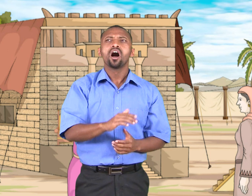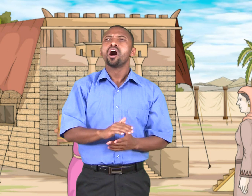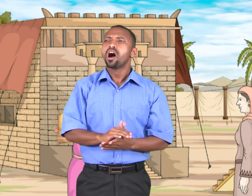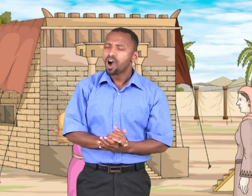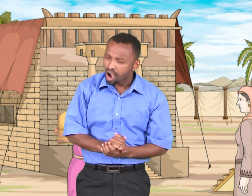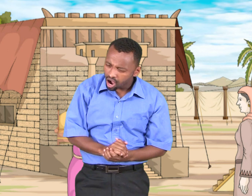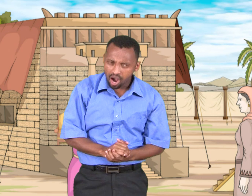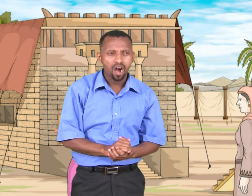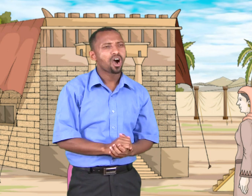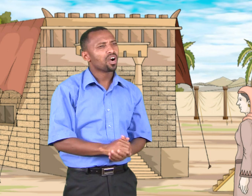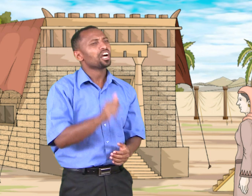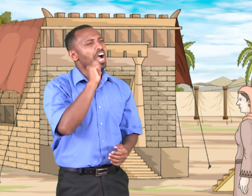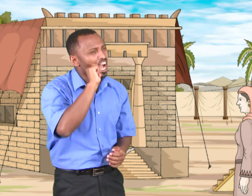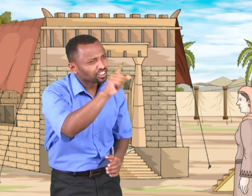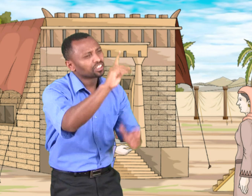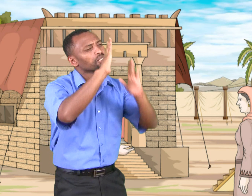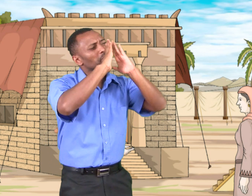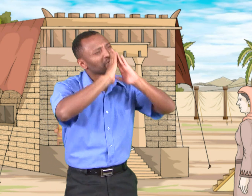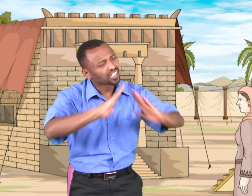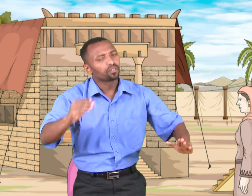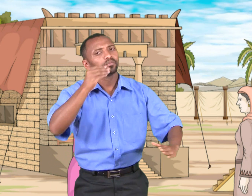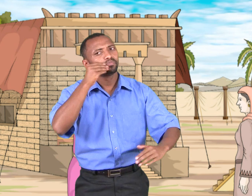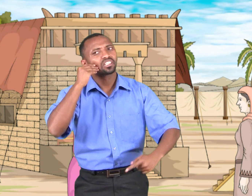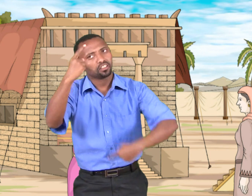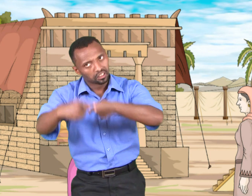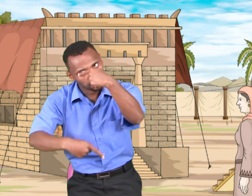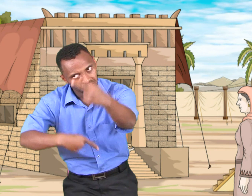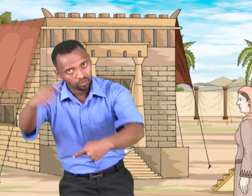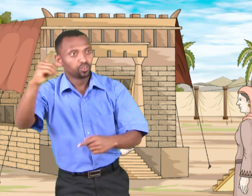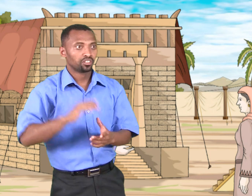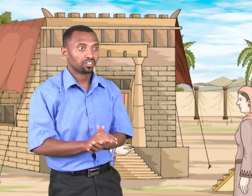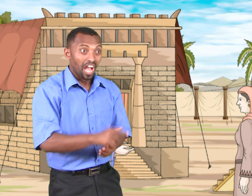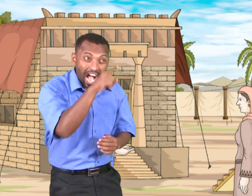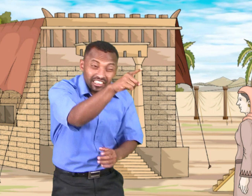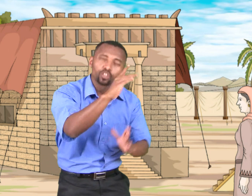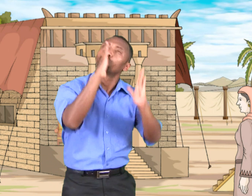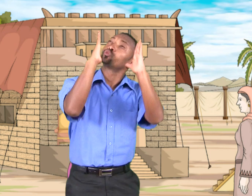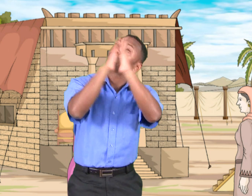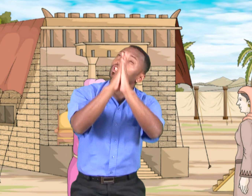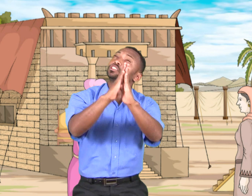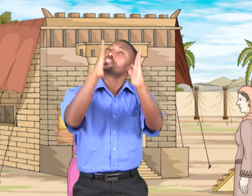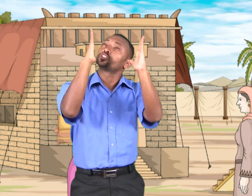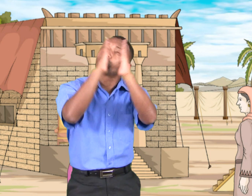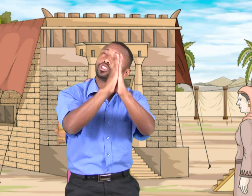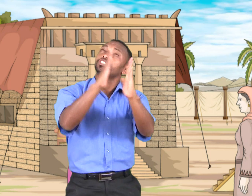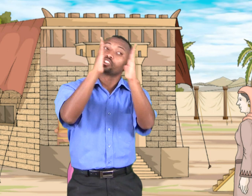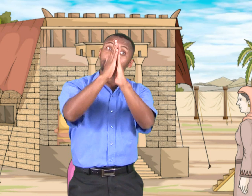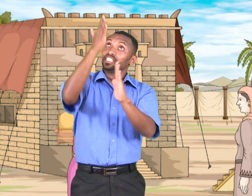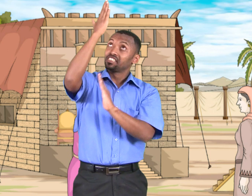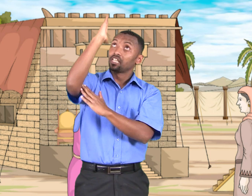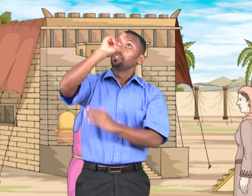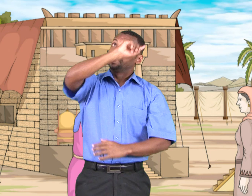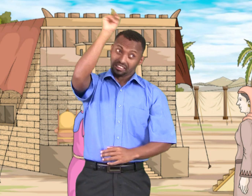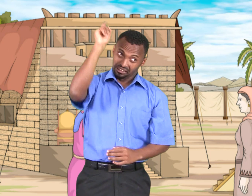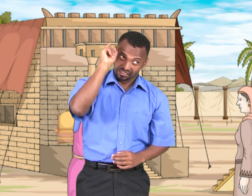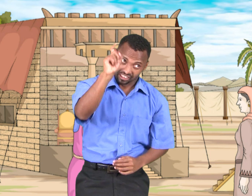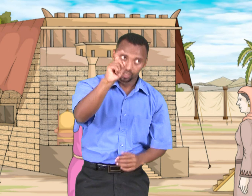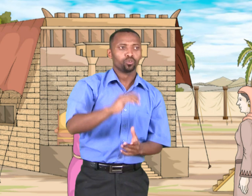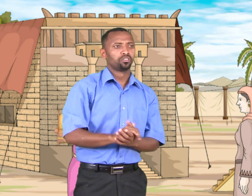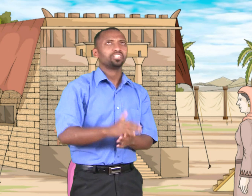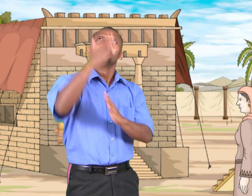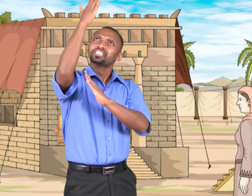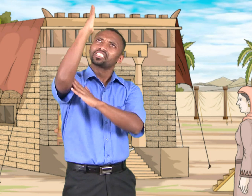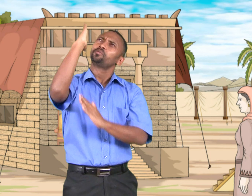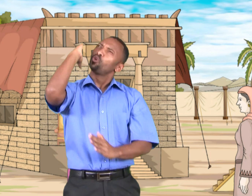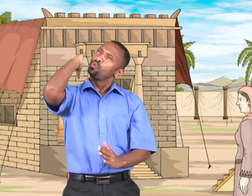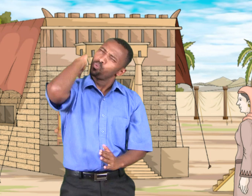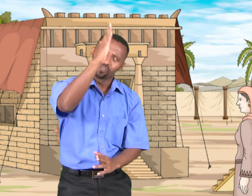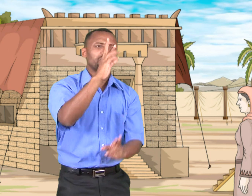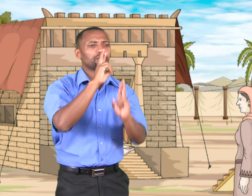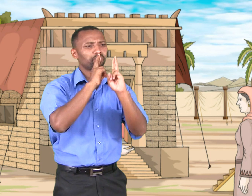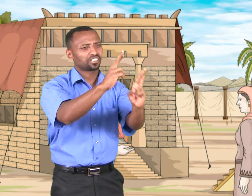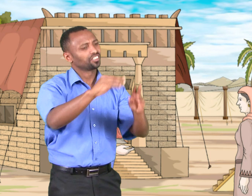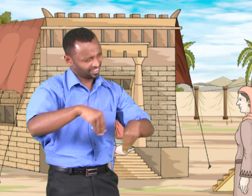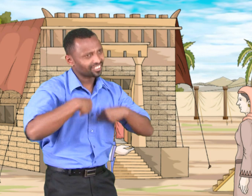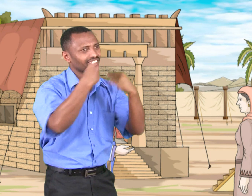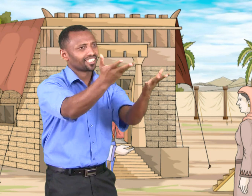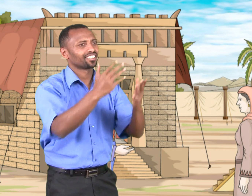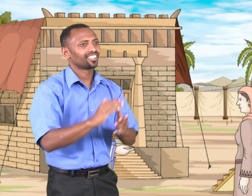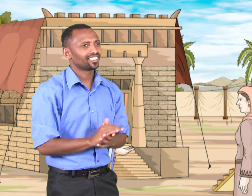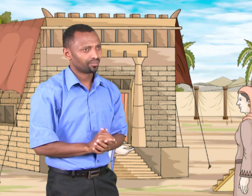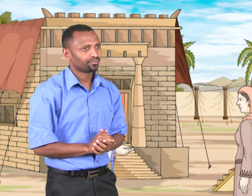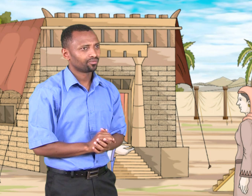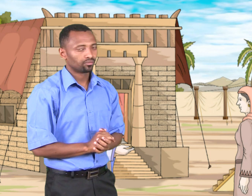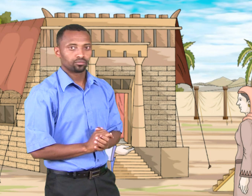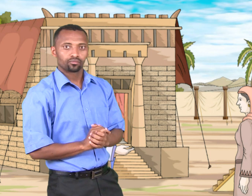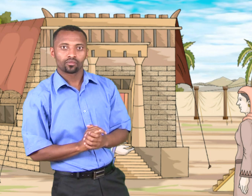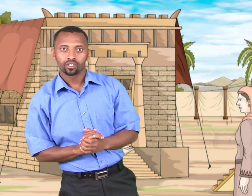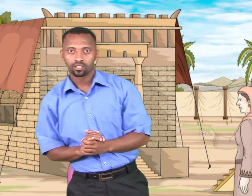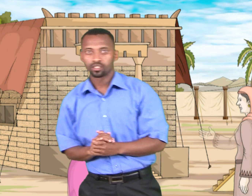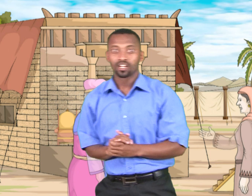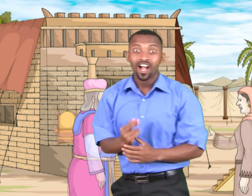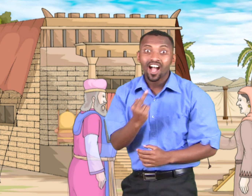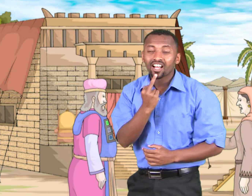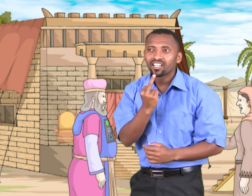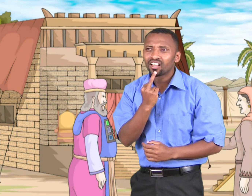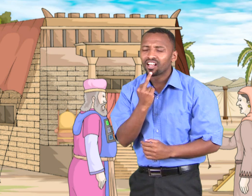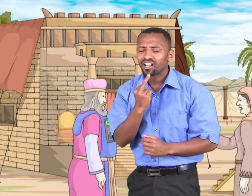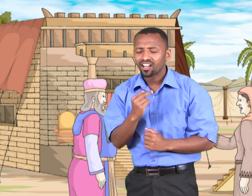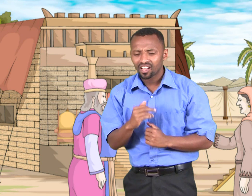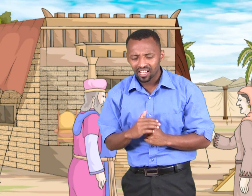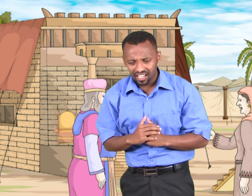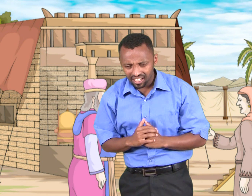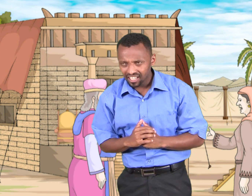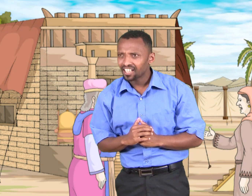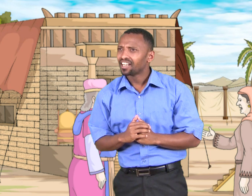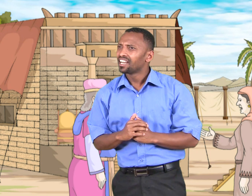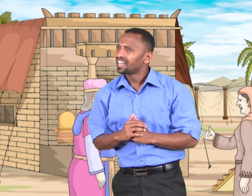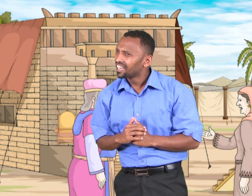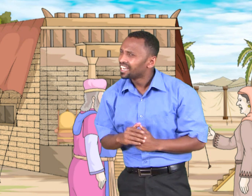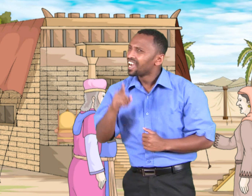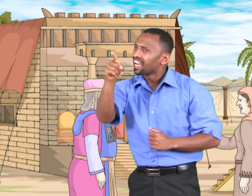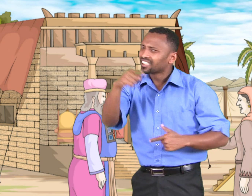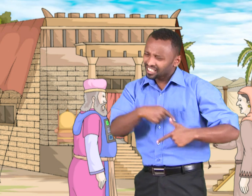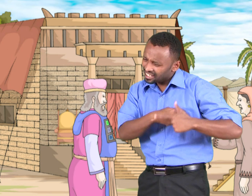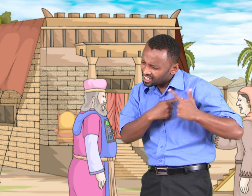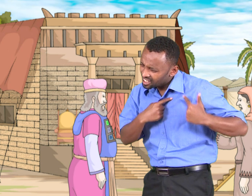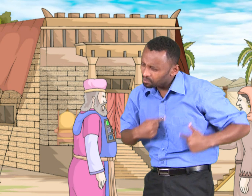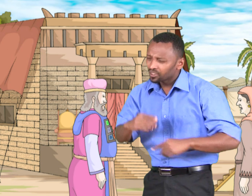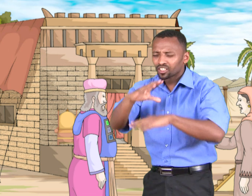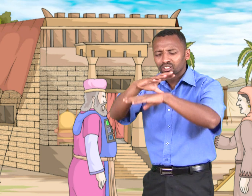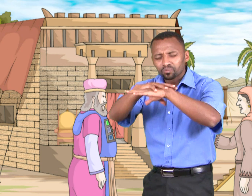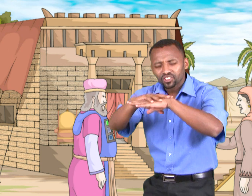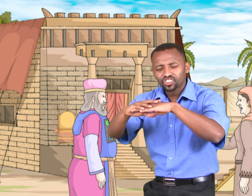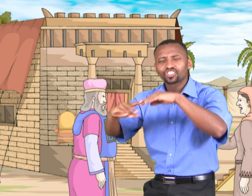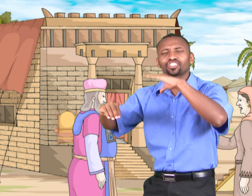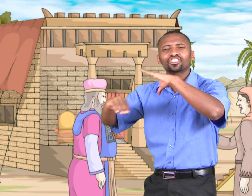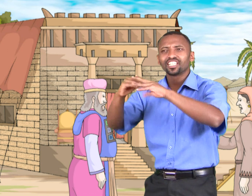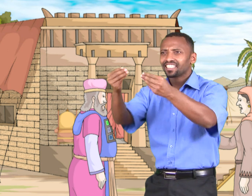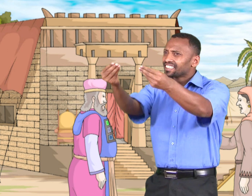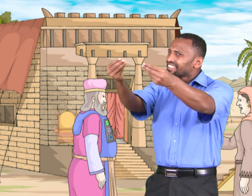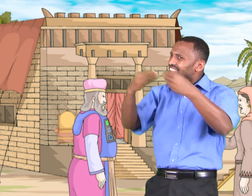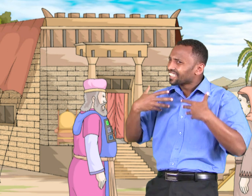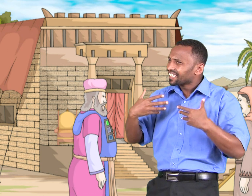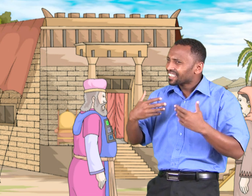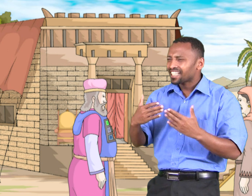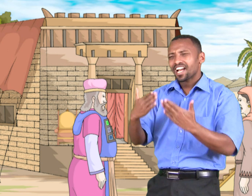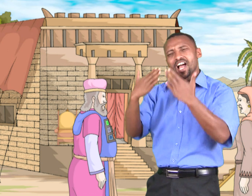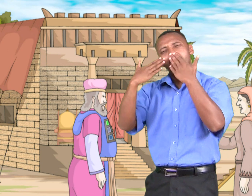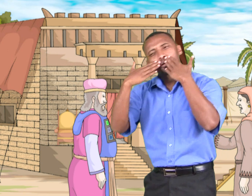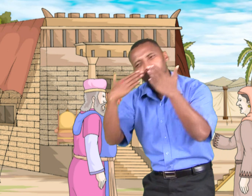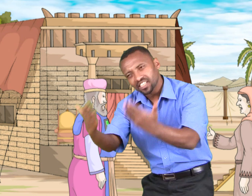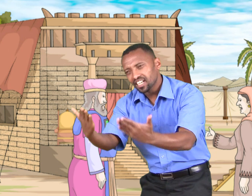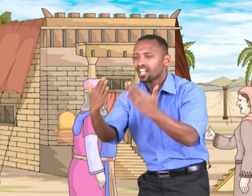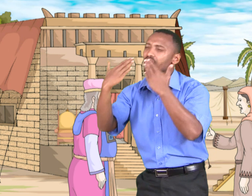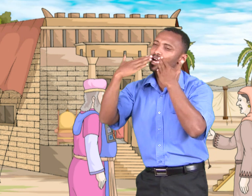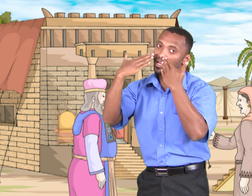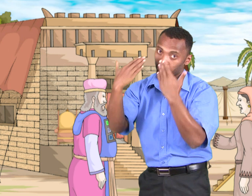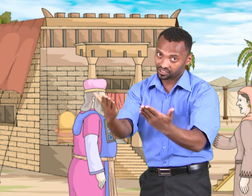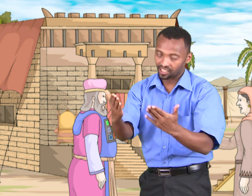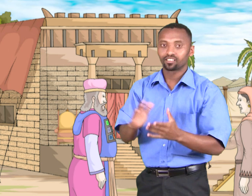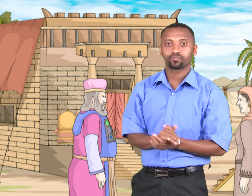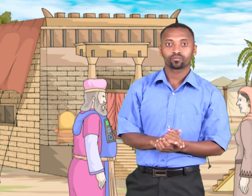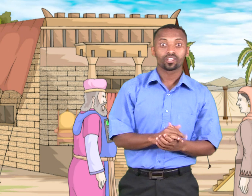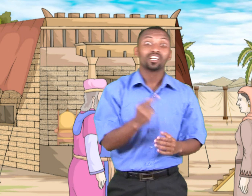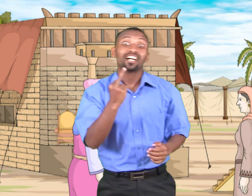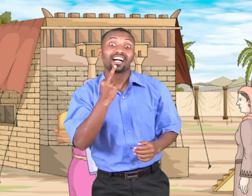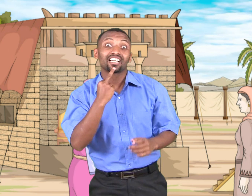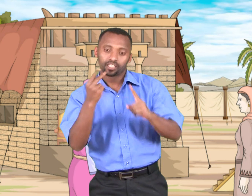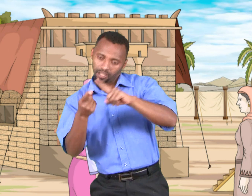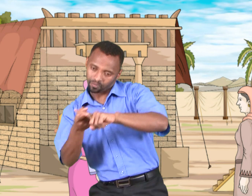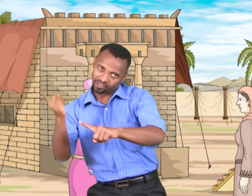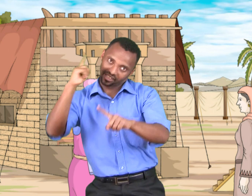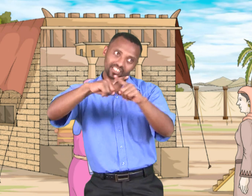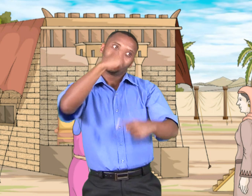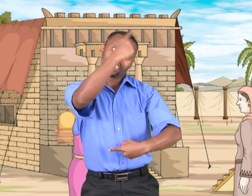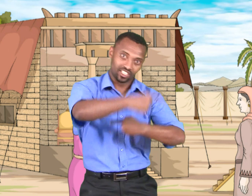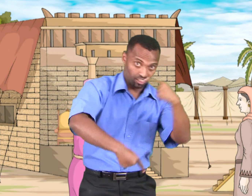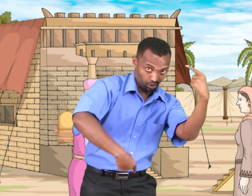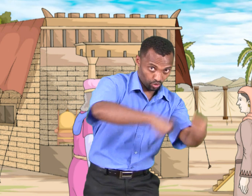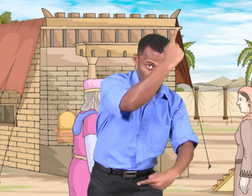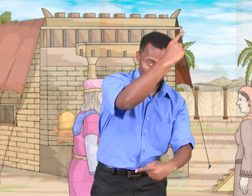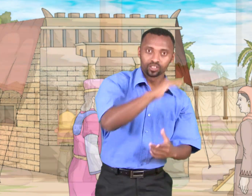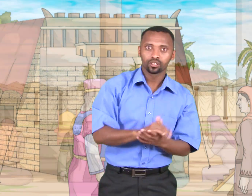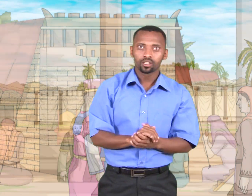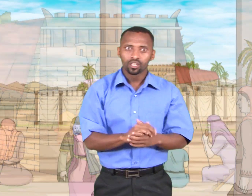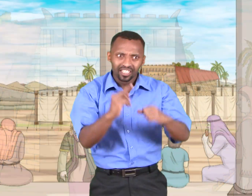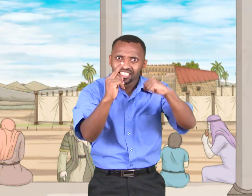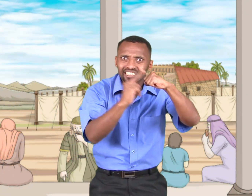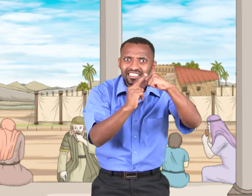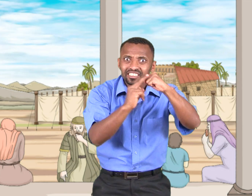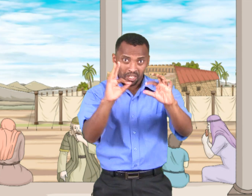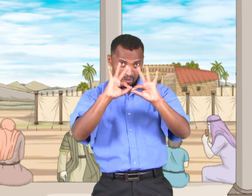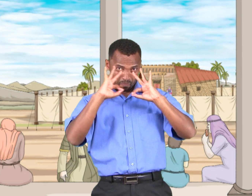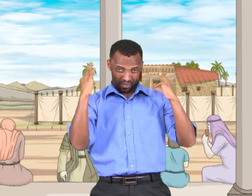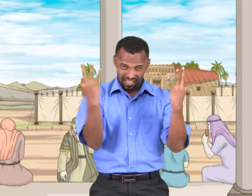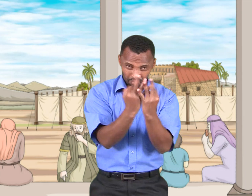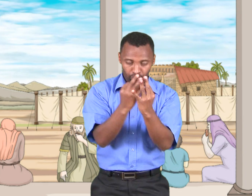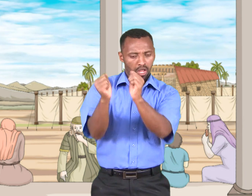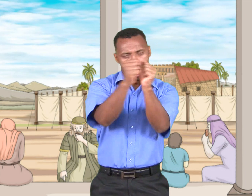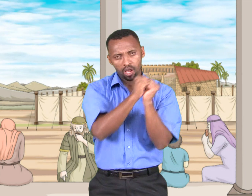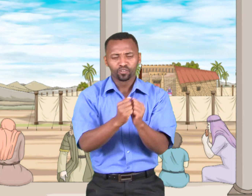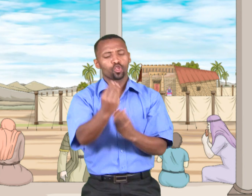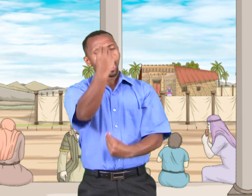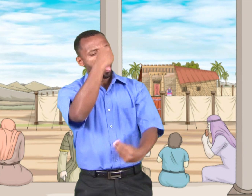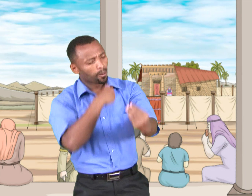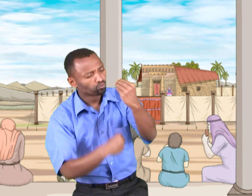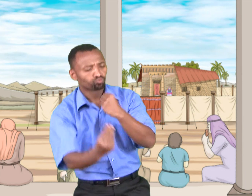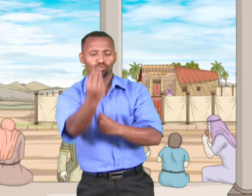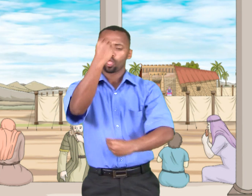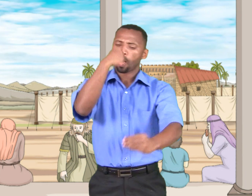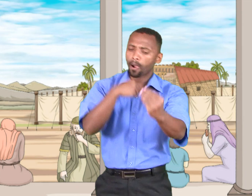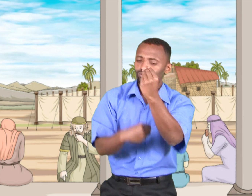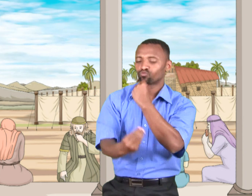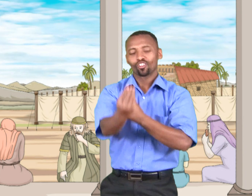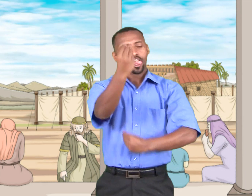for all this time I have been praying out of the depth of my anguish and grief.” “Go in peace,” Eli replied, “and may the God of Israel grant the petition you have asked of Him.”